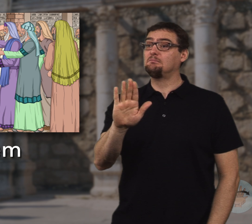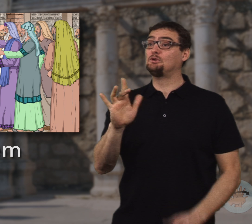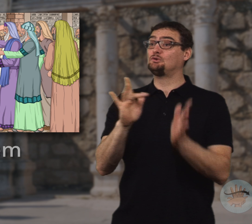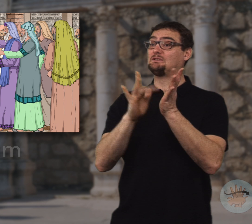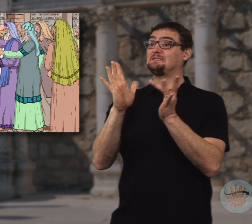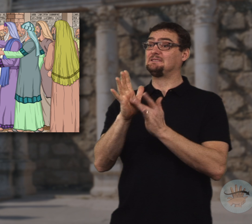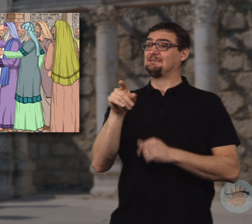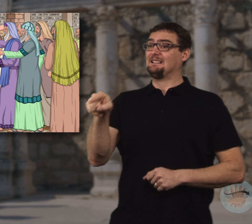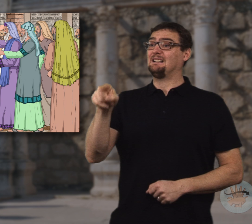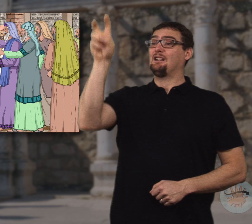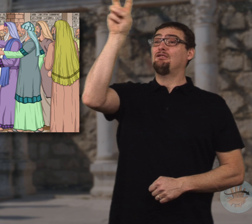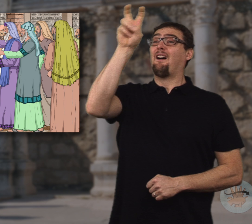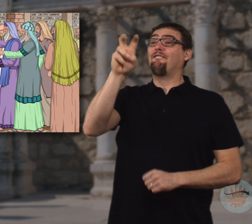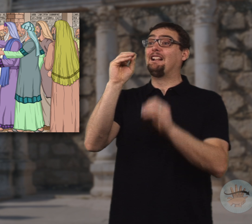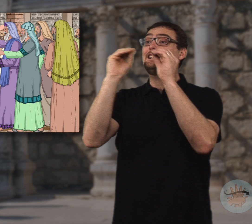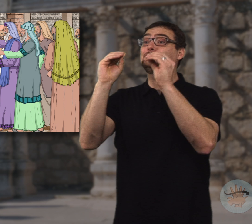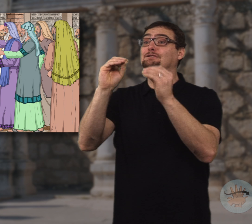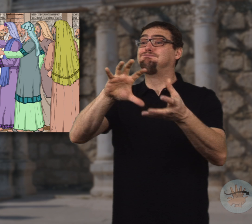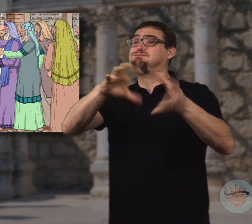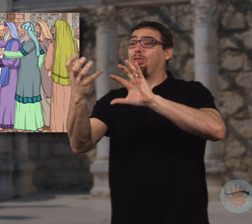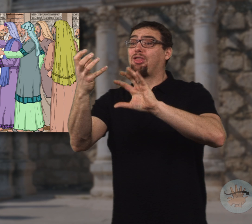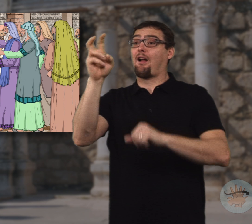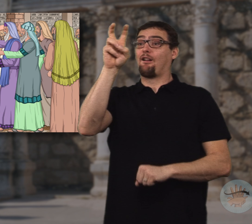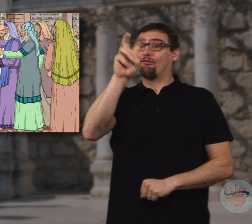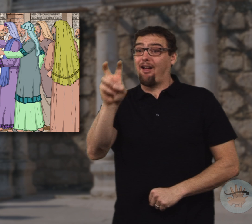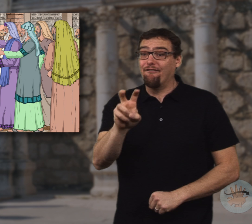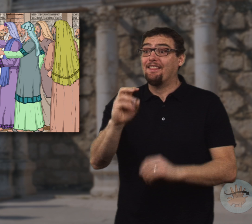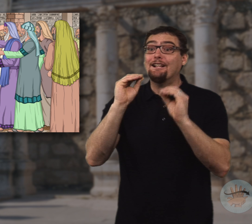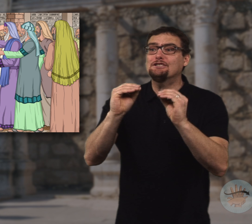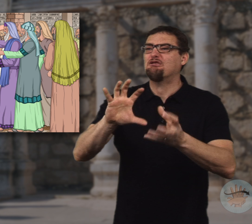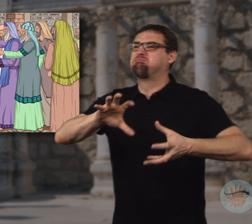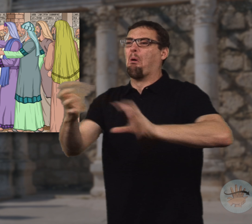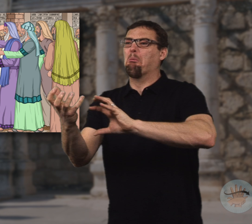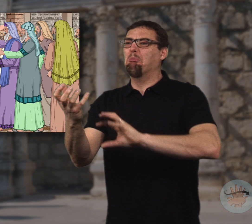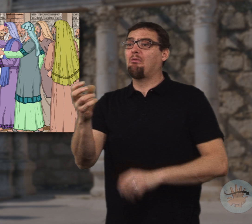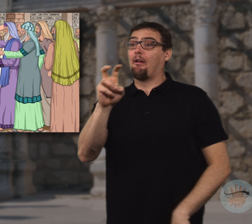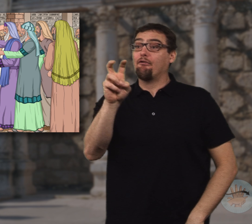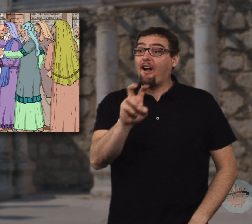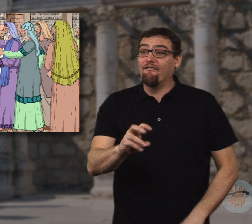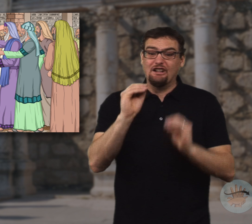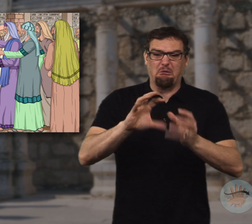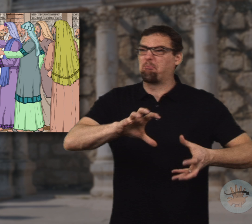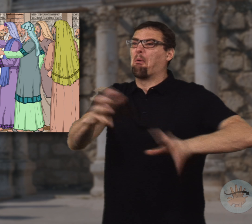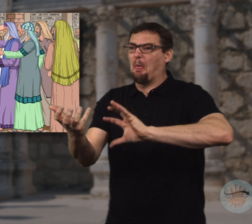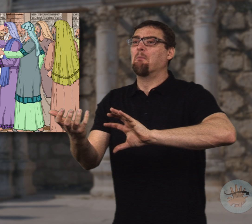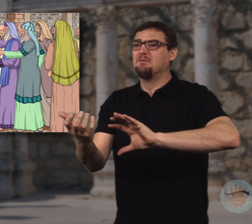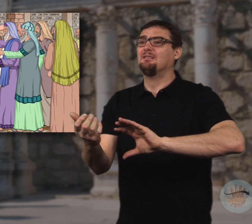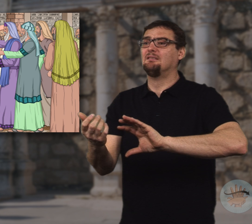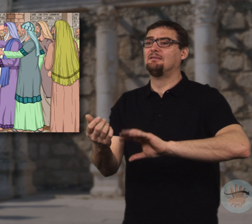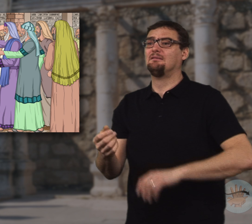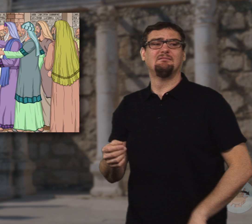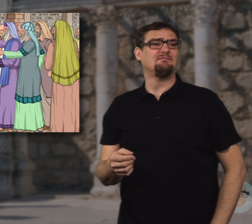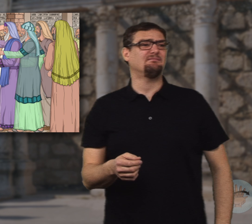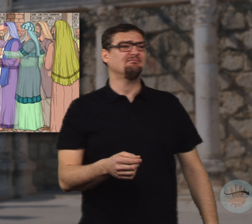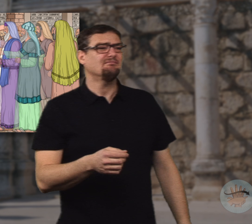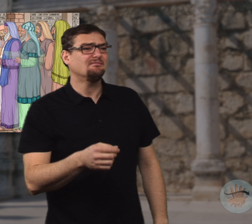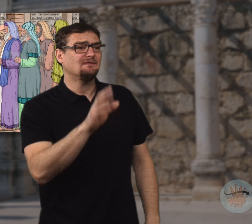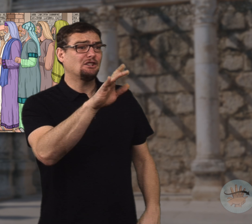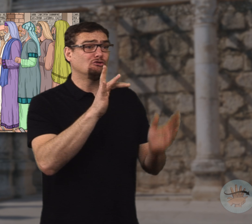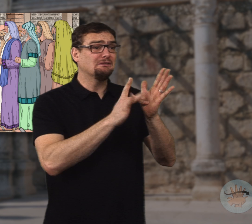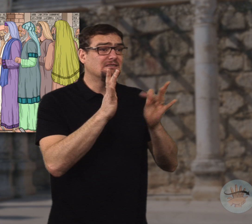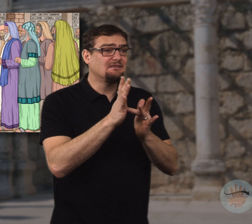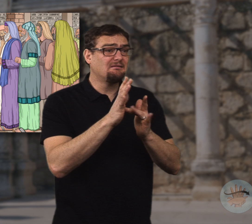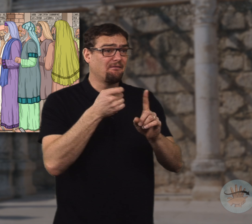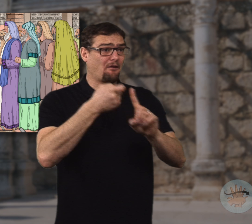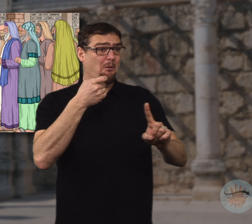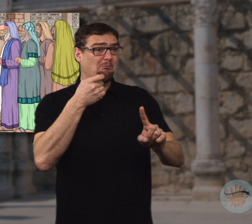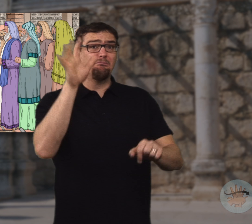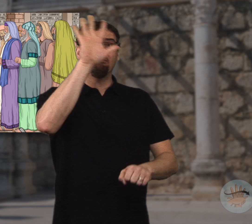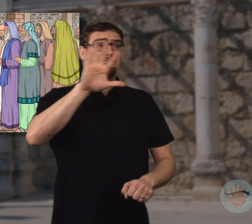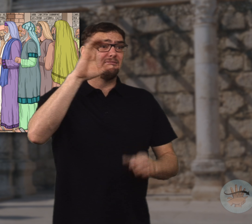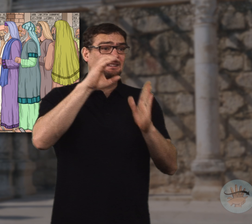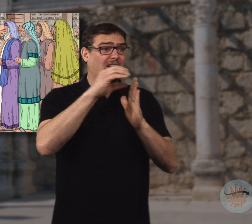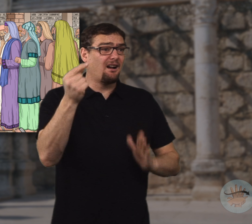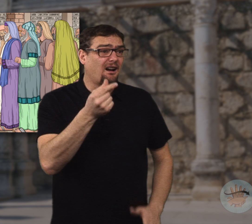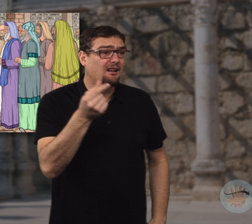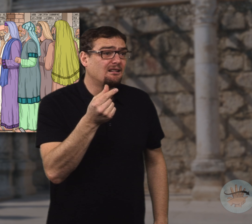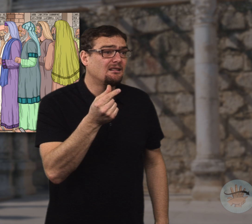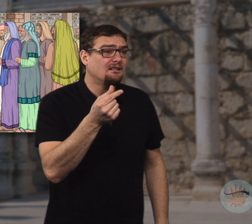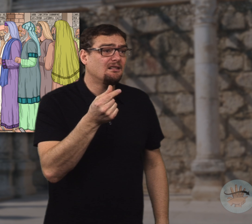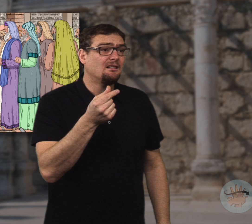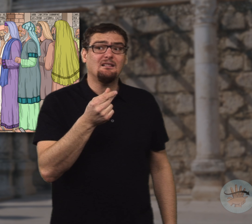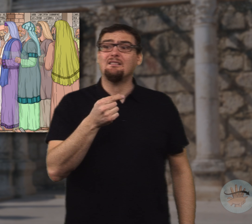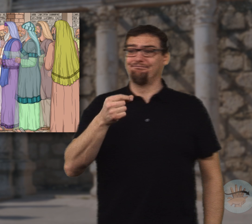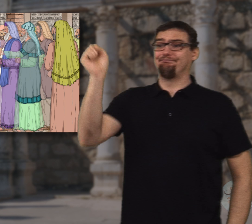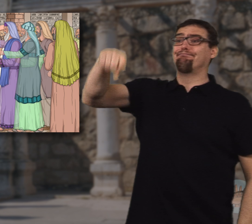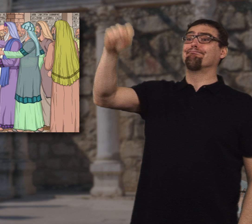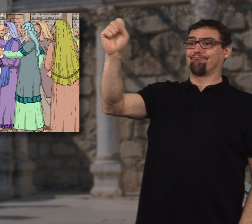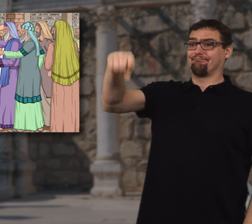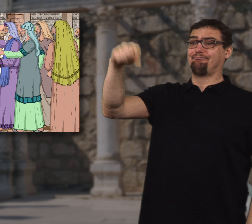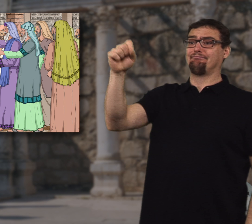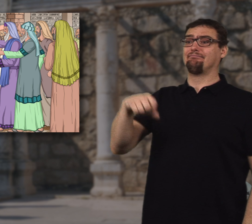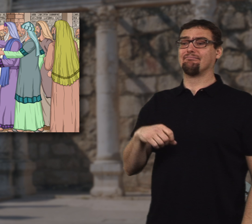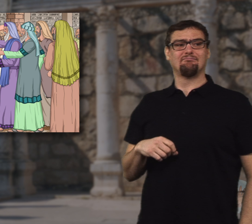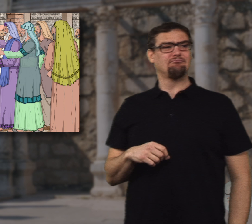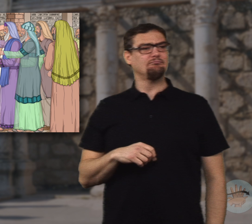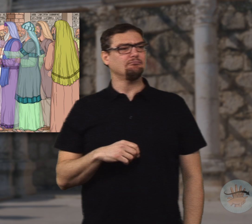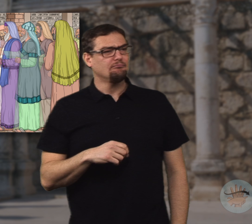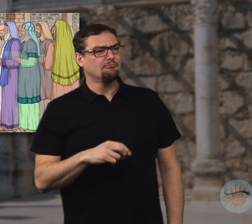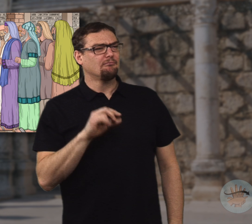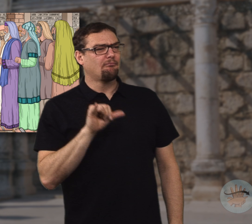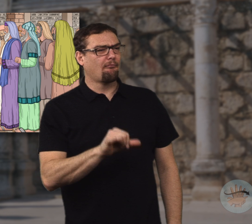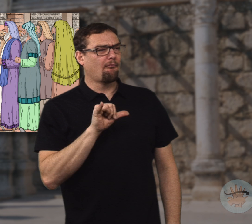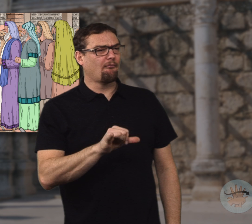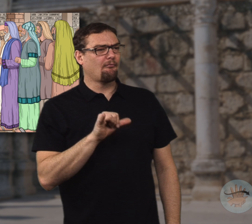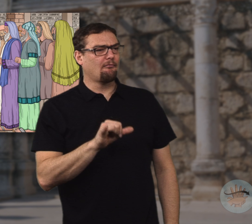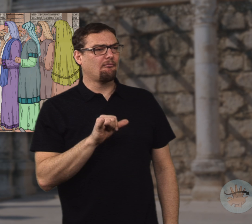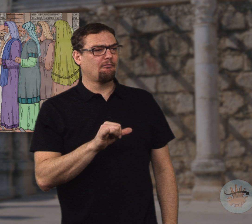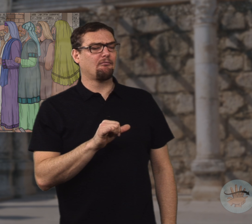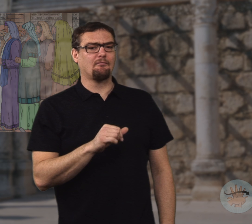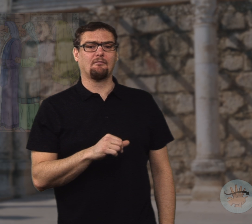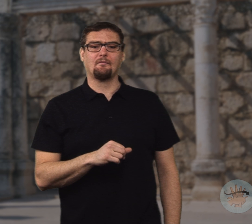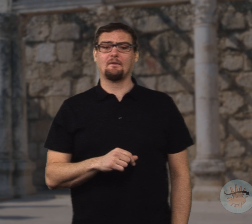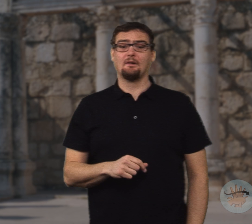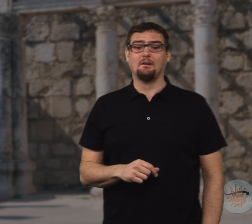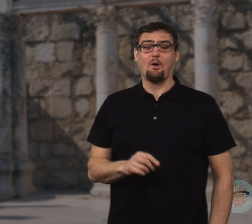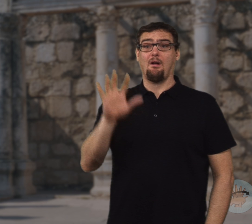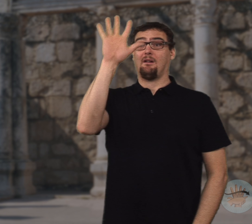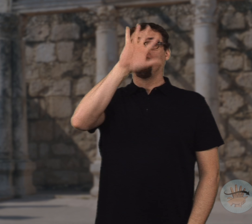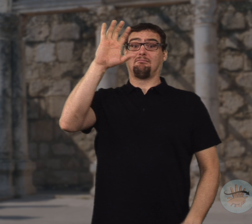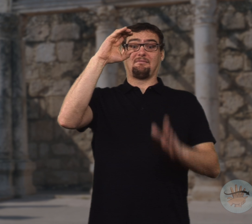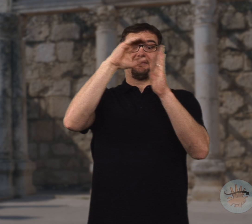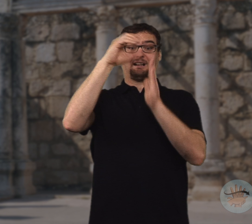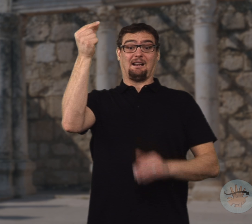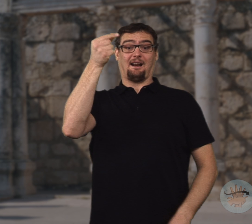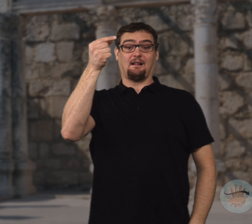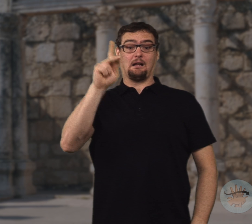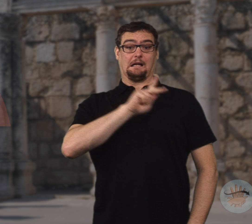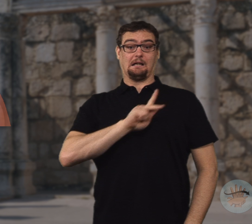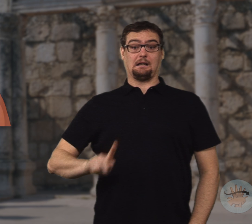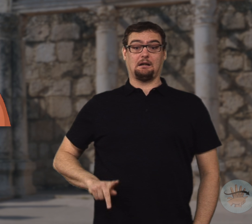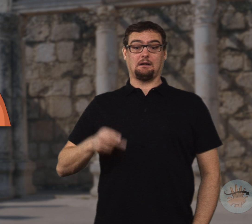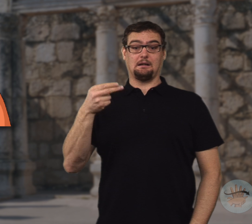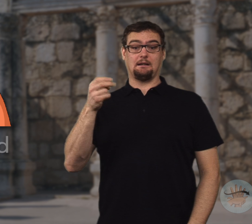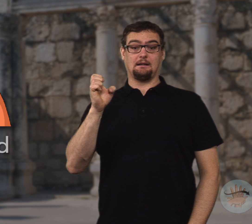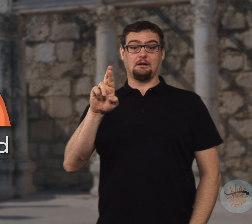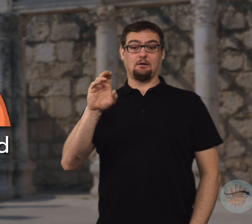He began in Galilee and has come all the way here.” When Pilate heard this, he asked if the man was a Galilean.